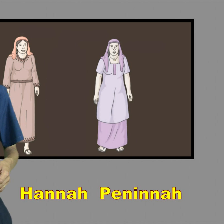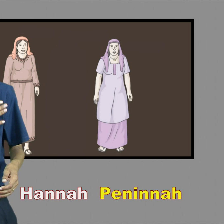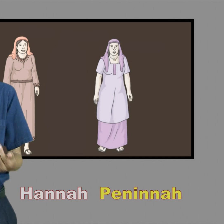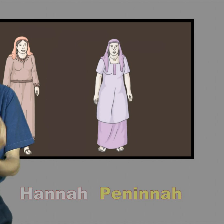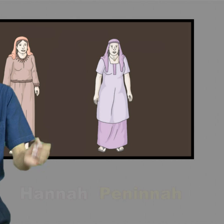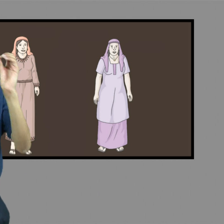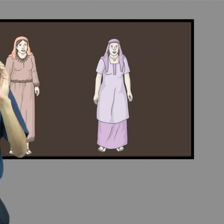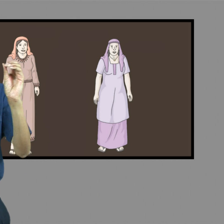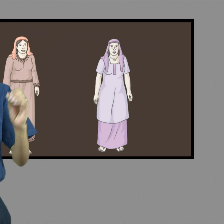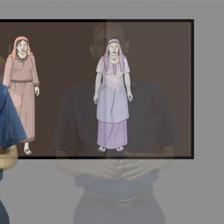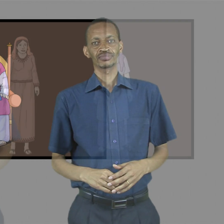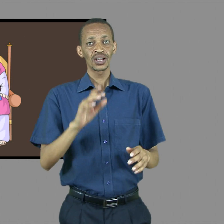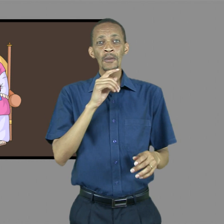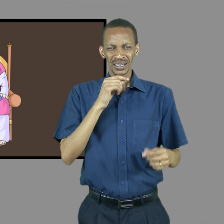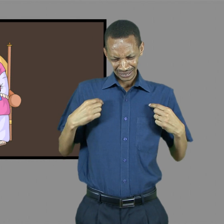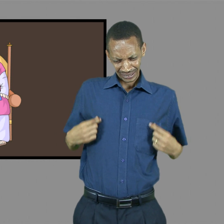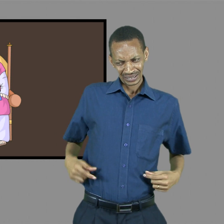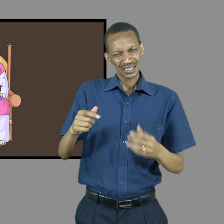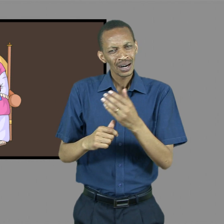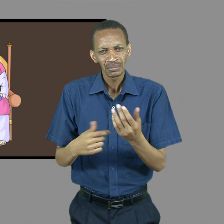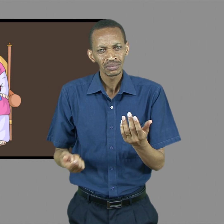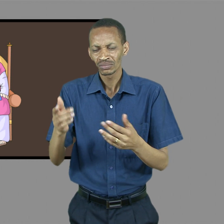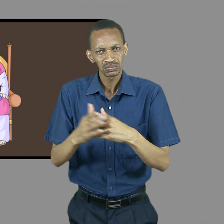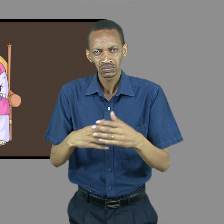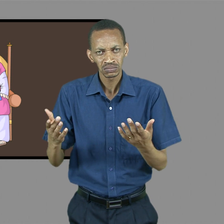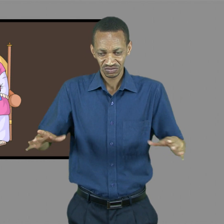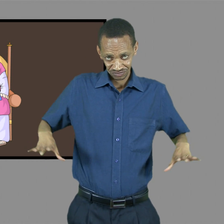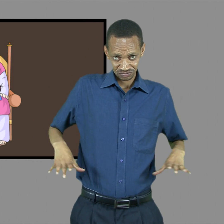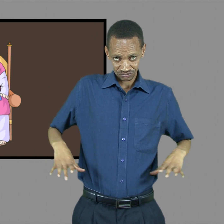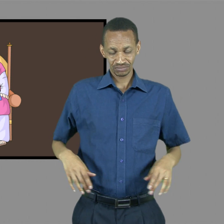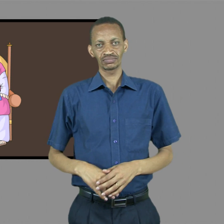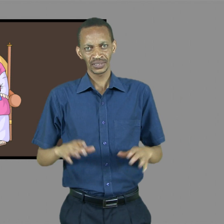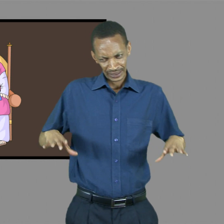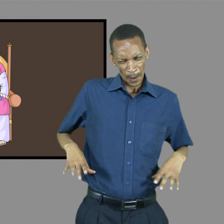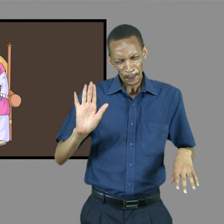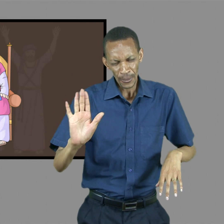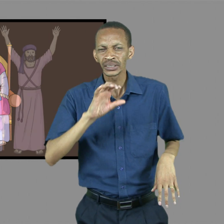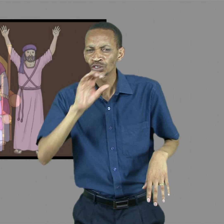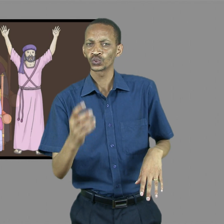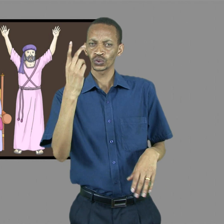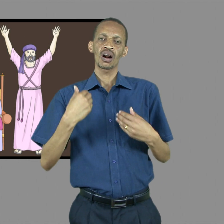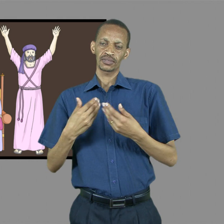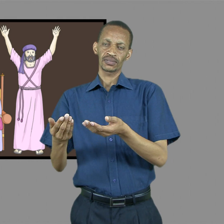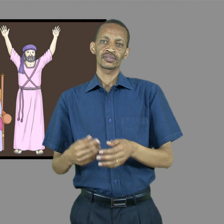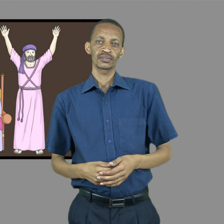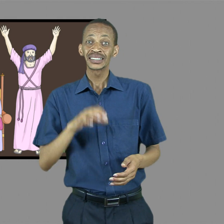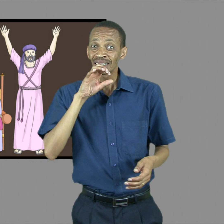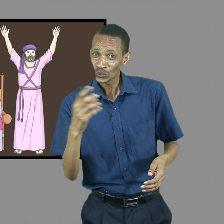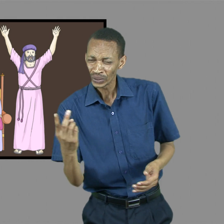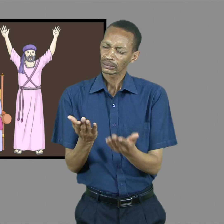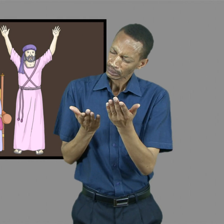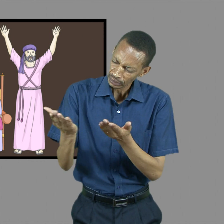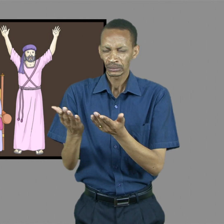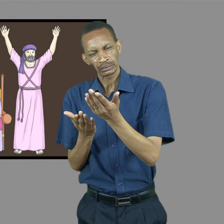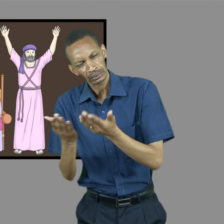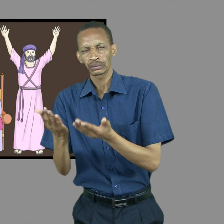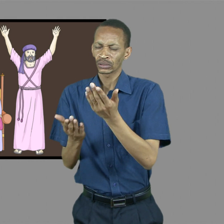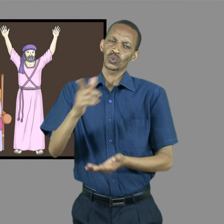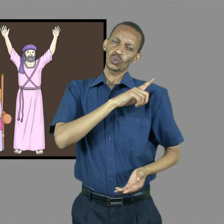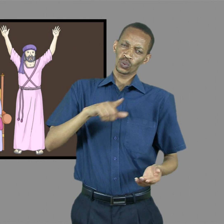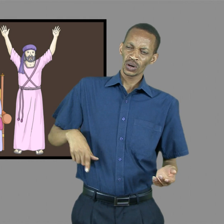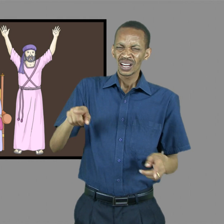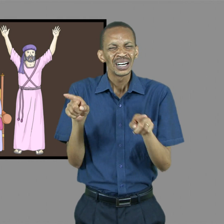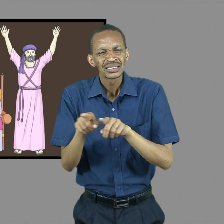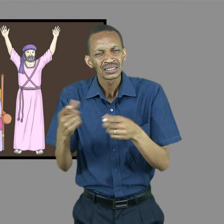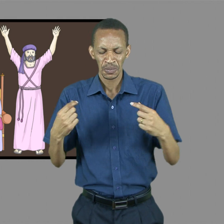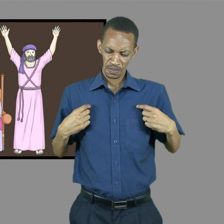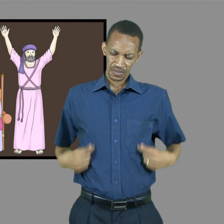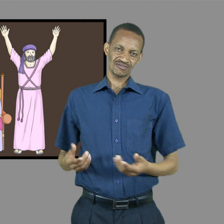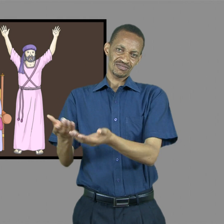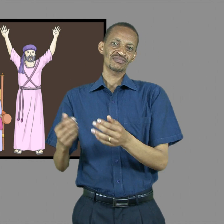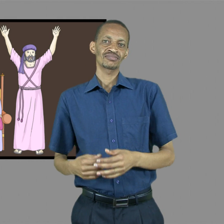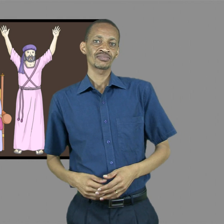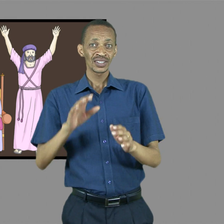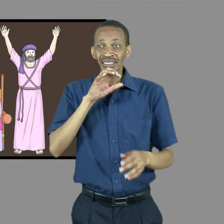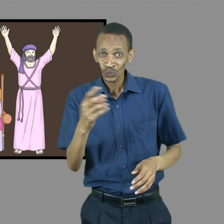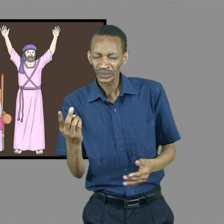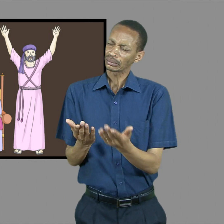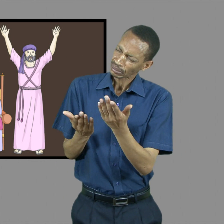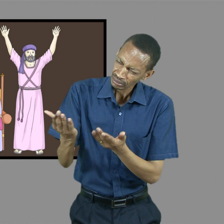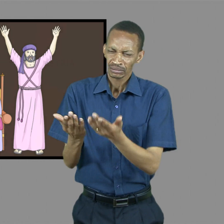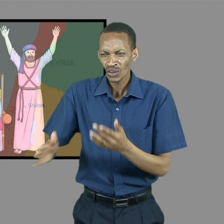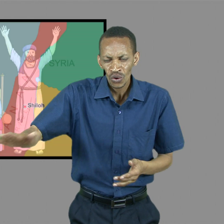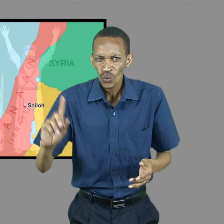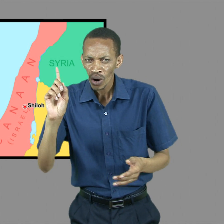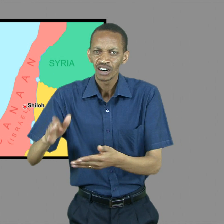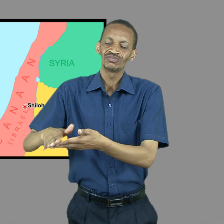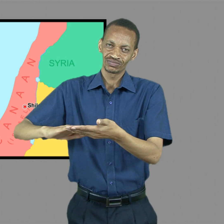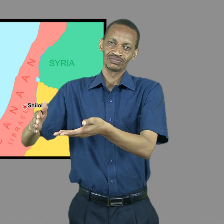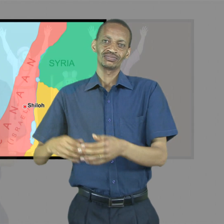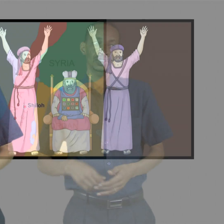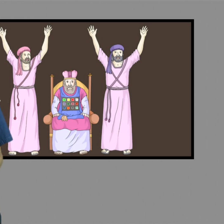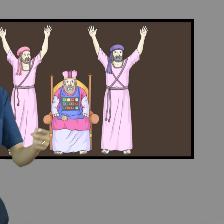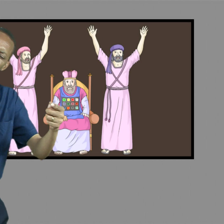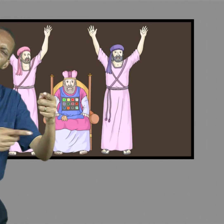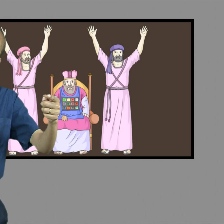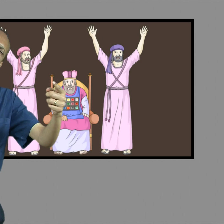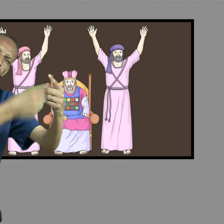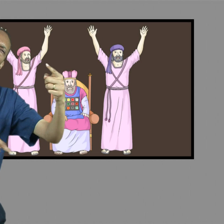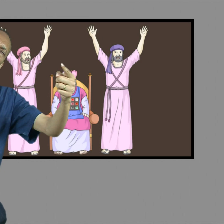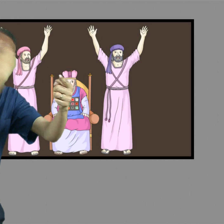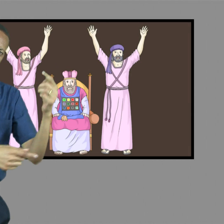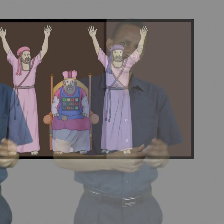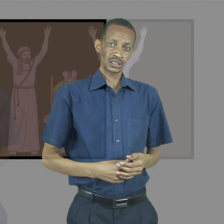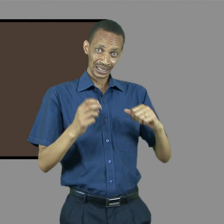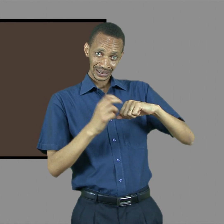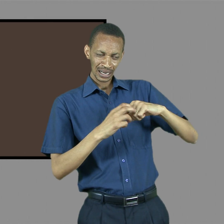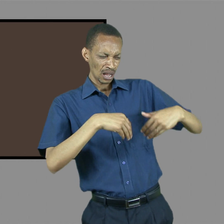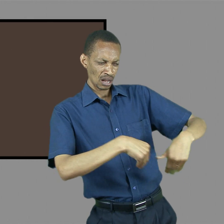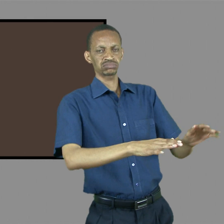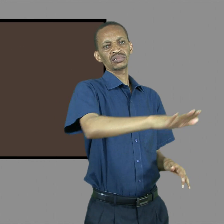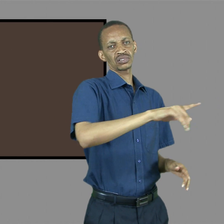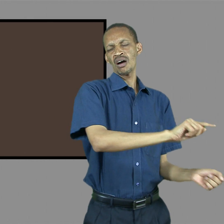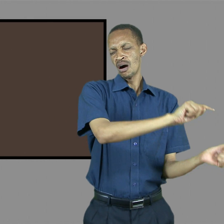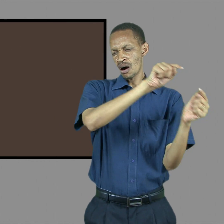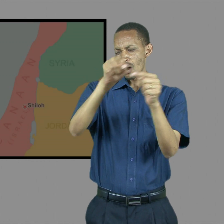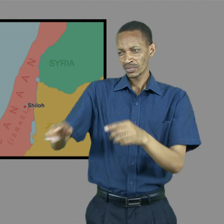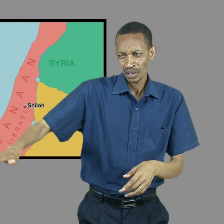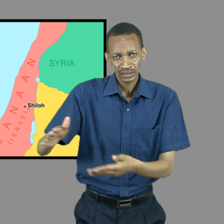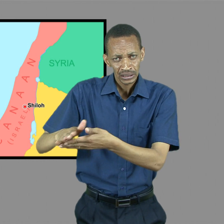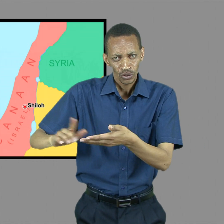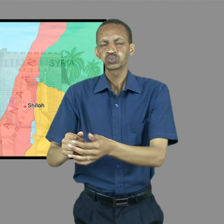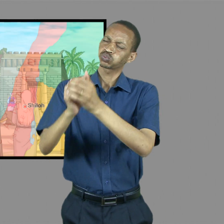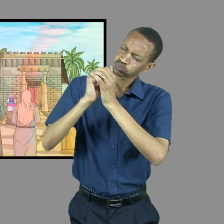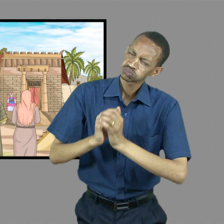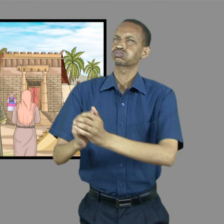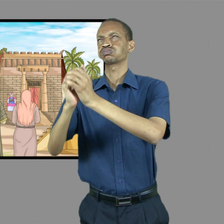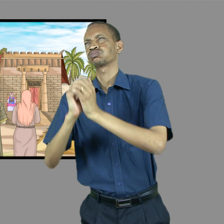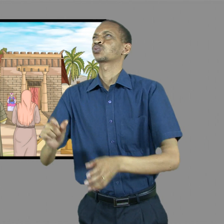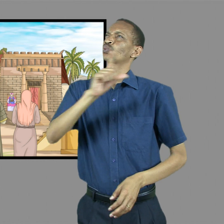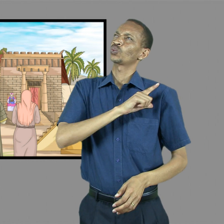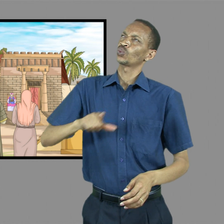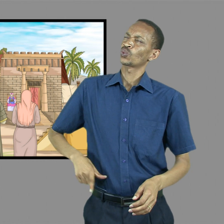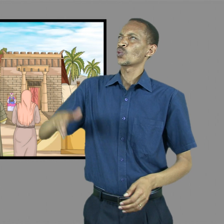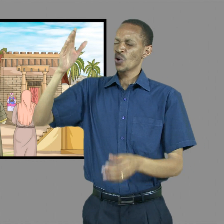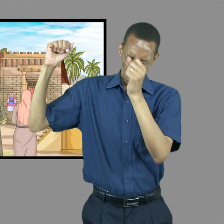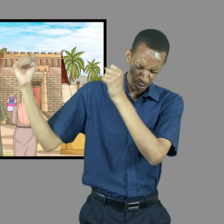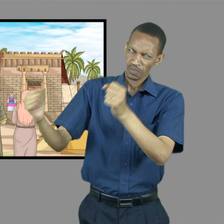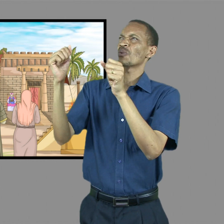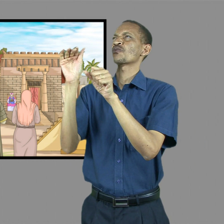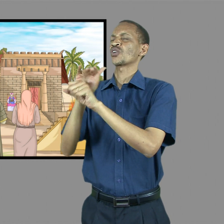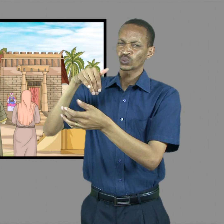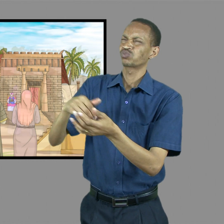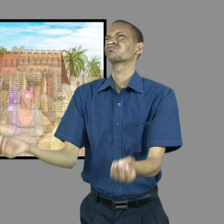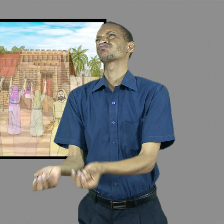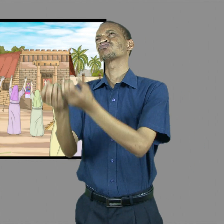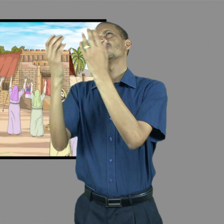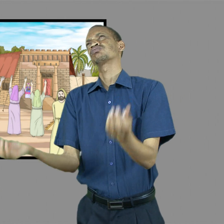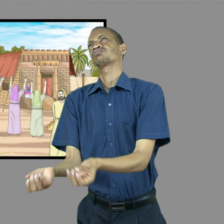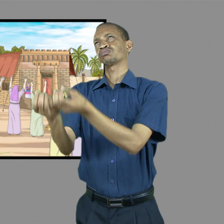Year after year Elkanah would go up from his city to worship and sacrifice to the LORD of Hosts at Shiloh, where Eli’s two sons, Hophni and Phinehas, were priests to the LORD.